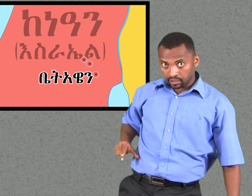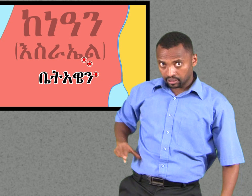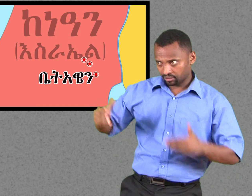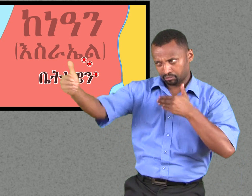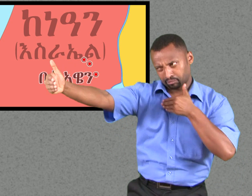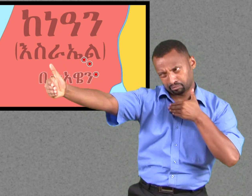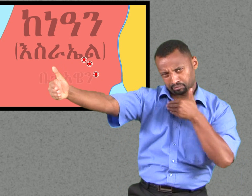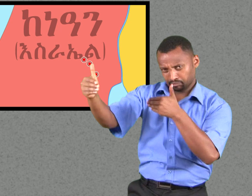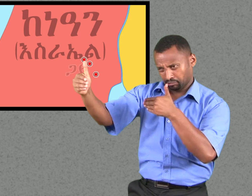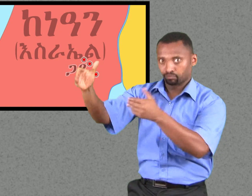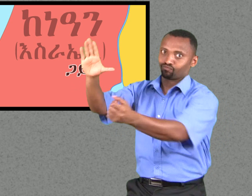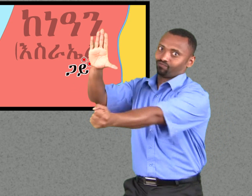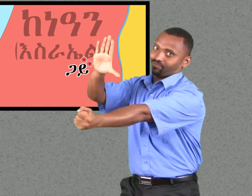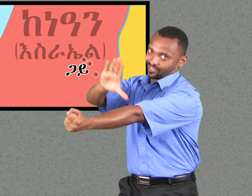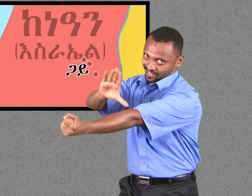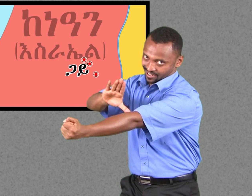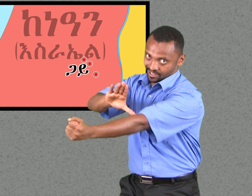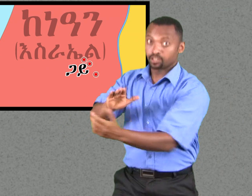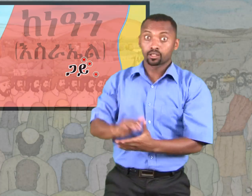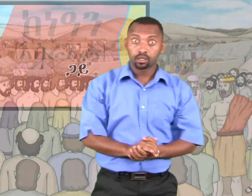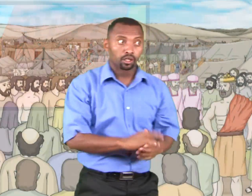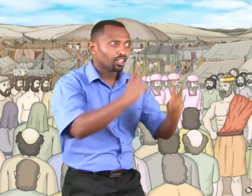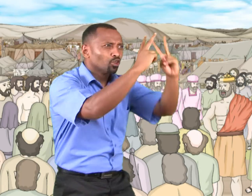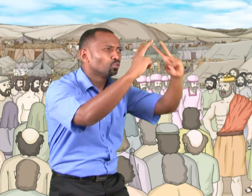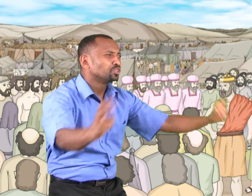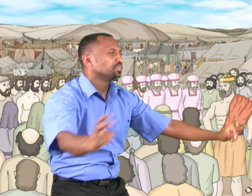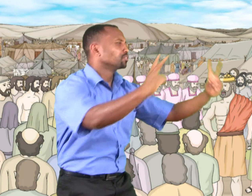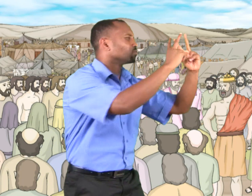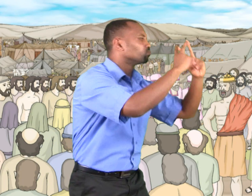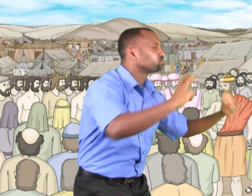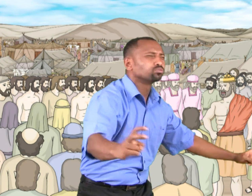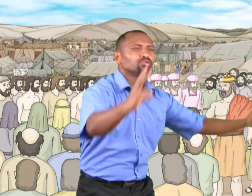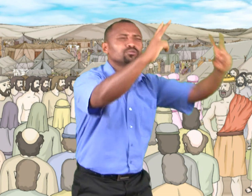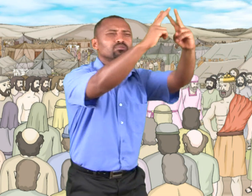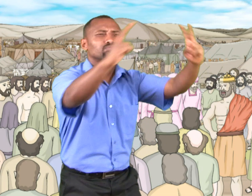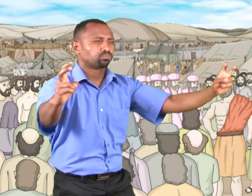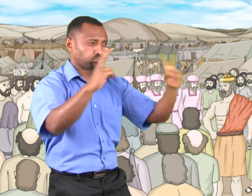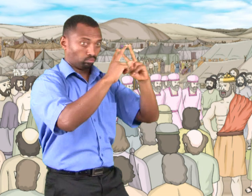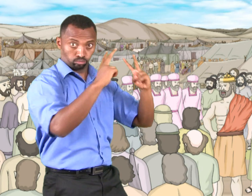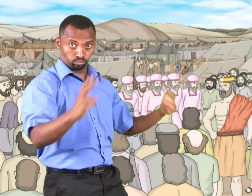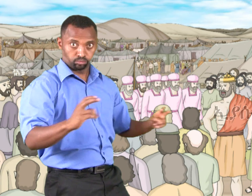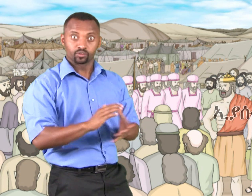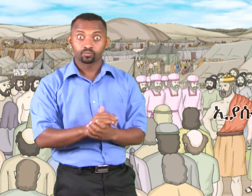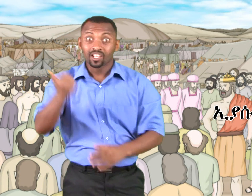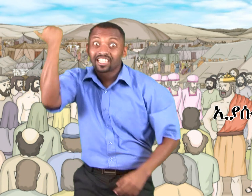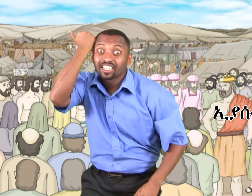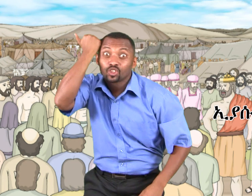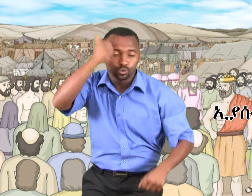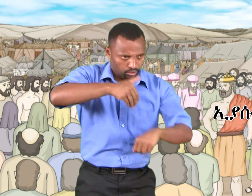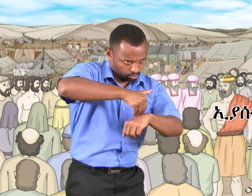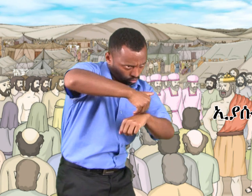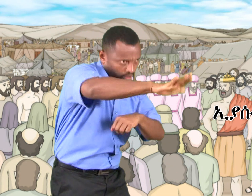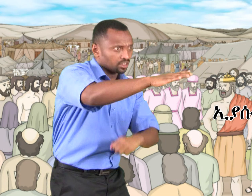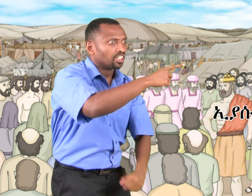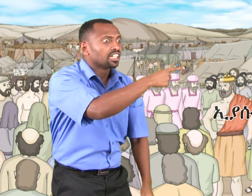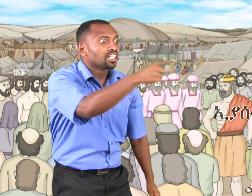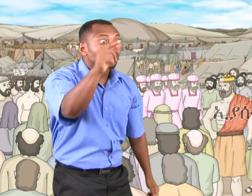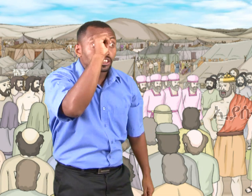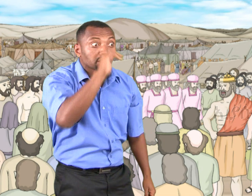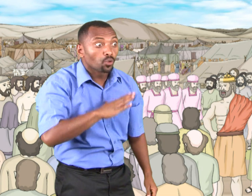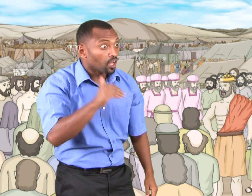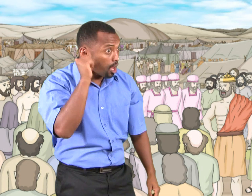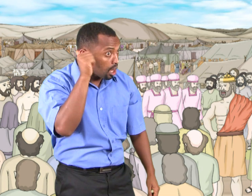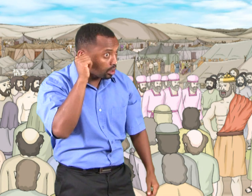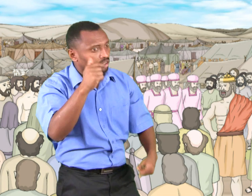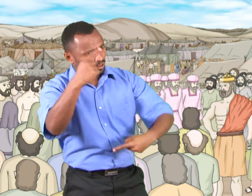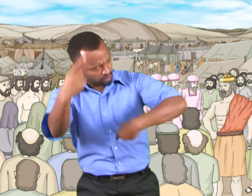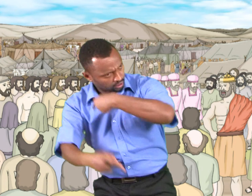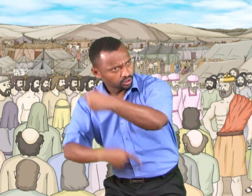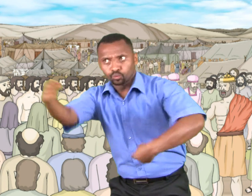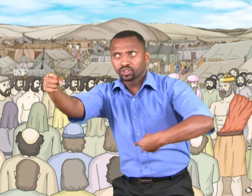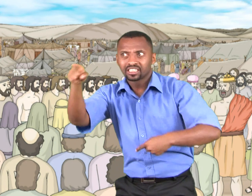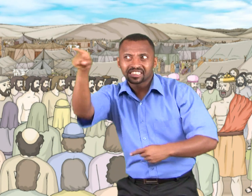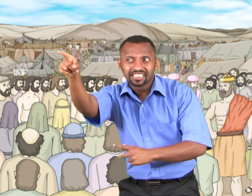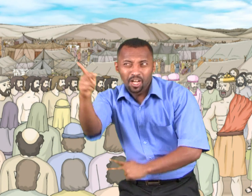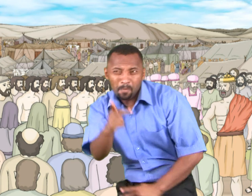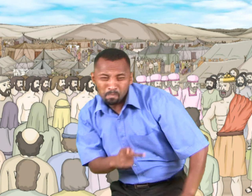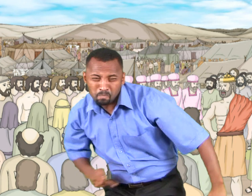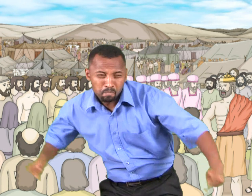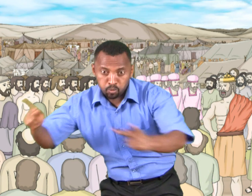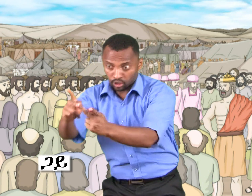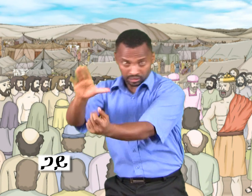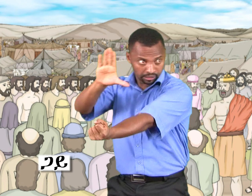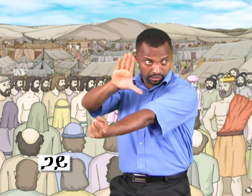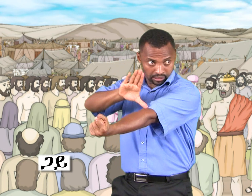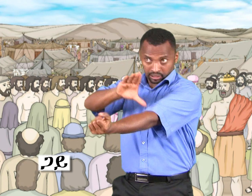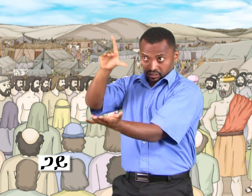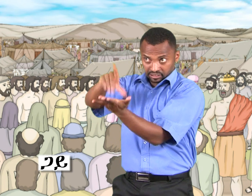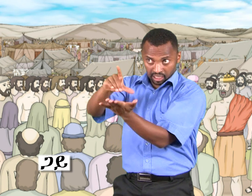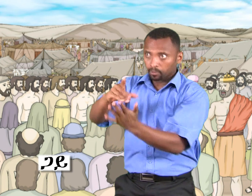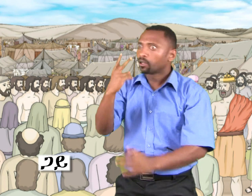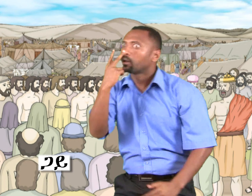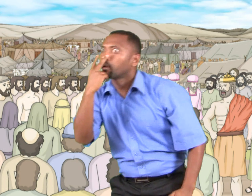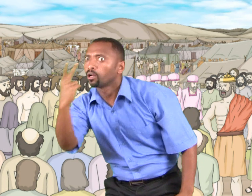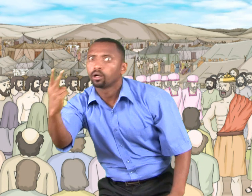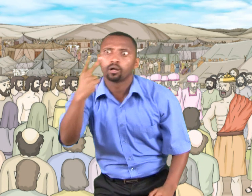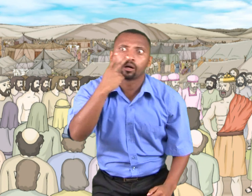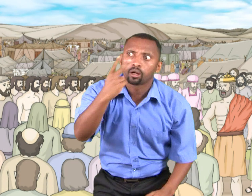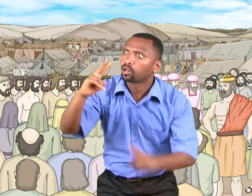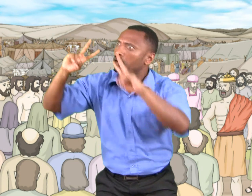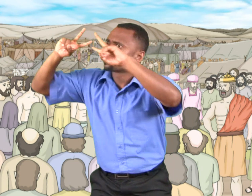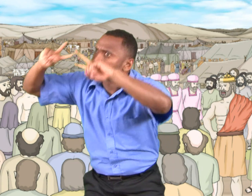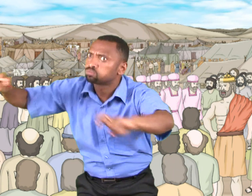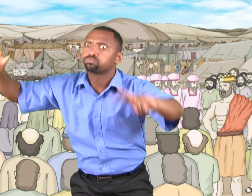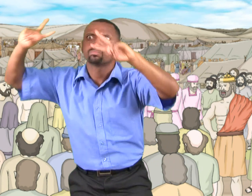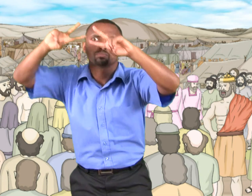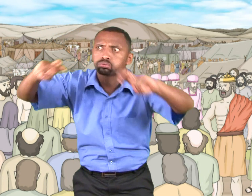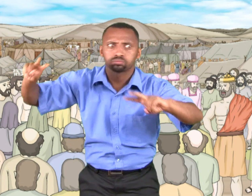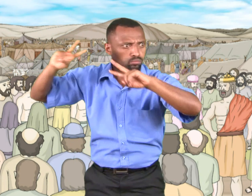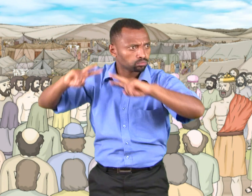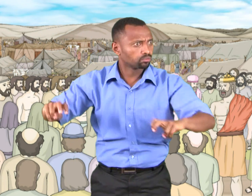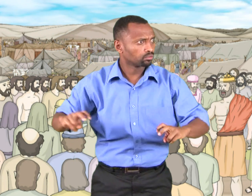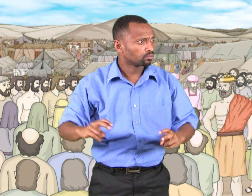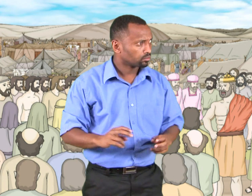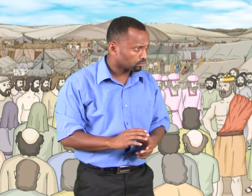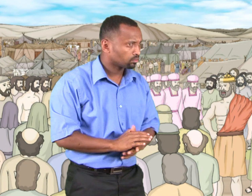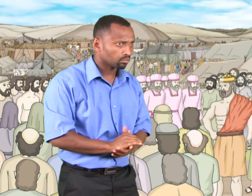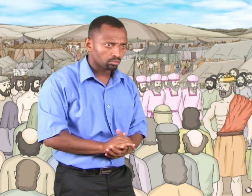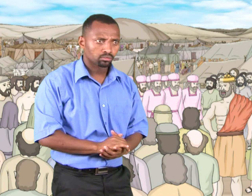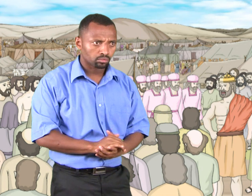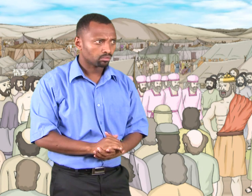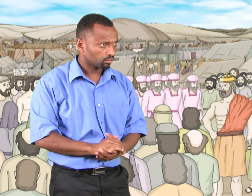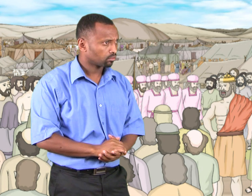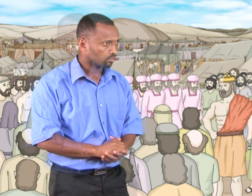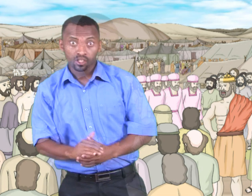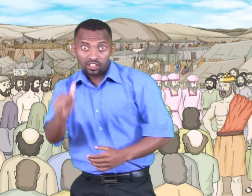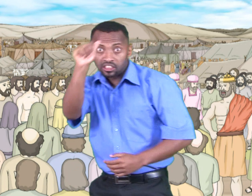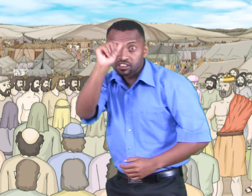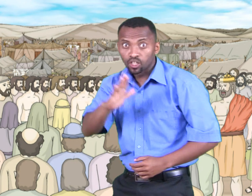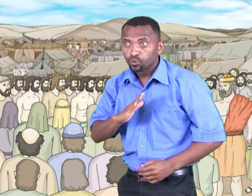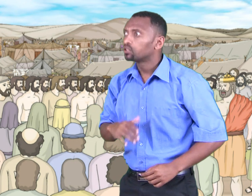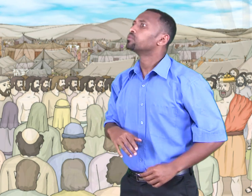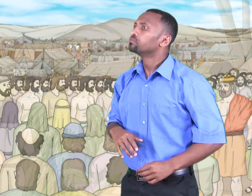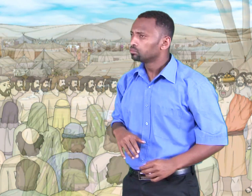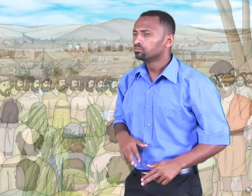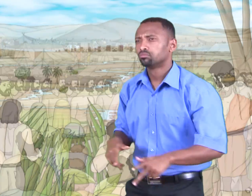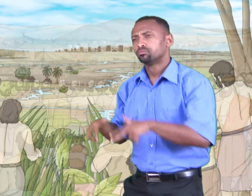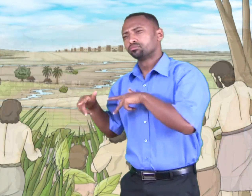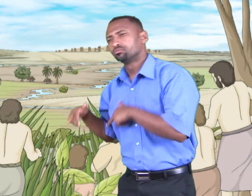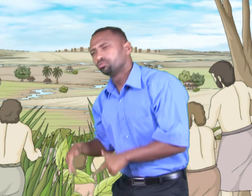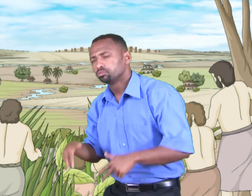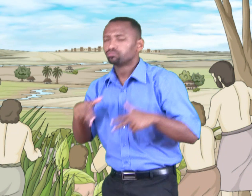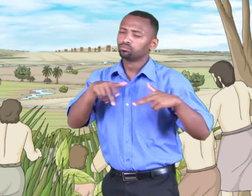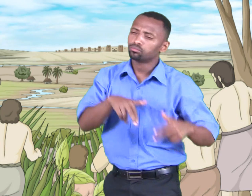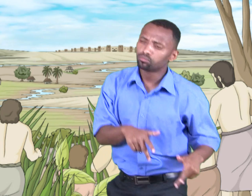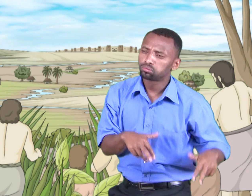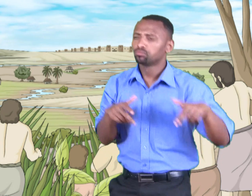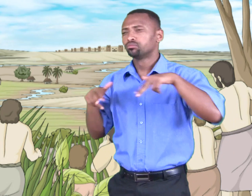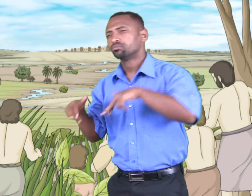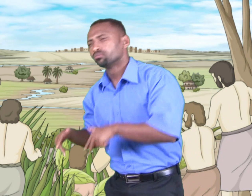Meanwhile, Joshua sent men from Jericho to Ai, which is near Beth-aven to the east of Bethel, and told them, “Go up and spy out the land.”